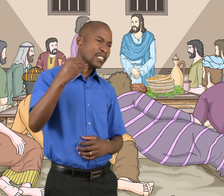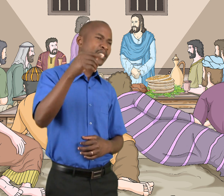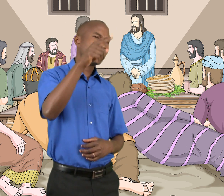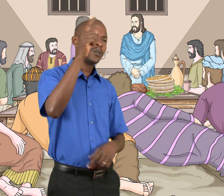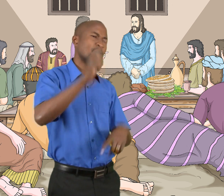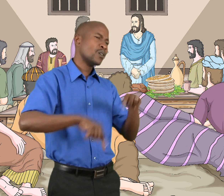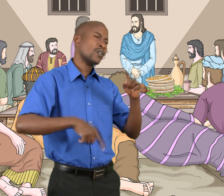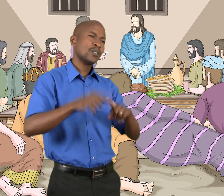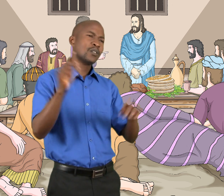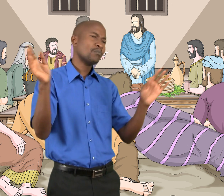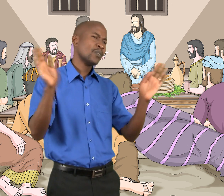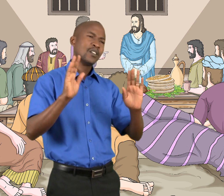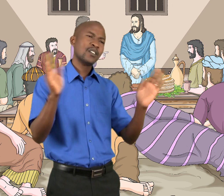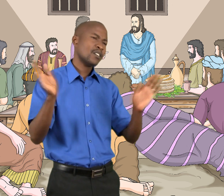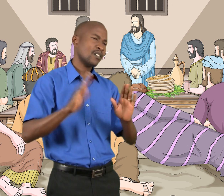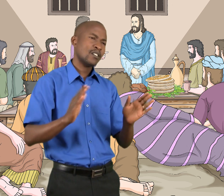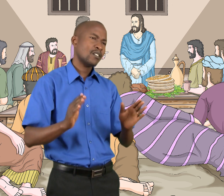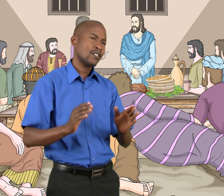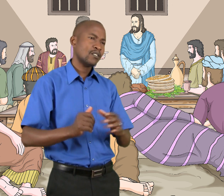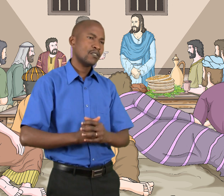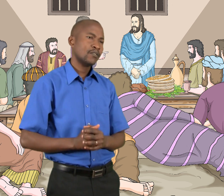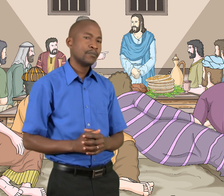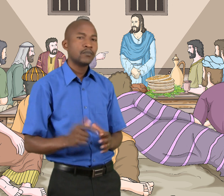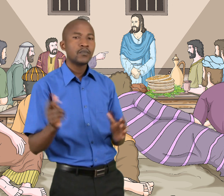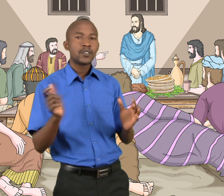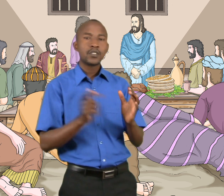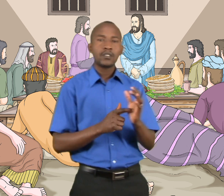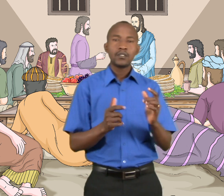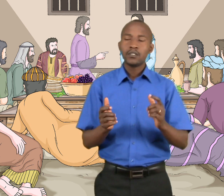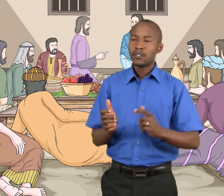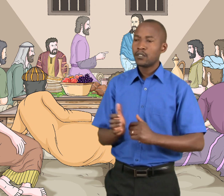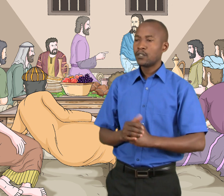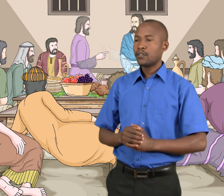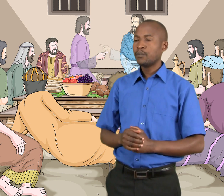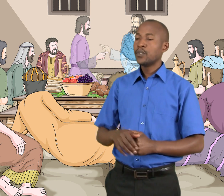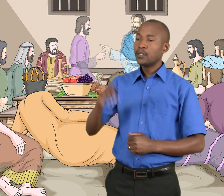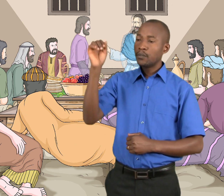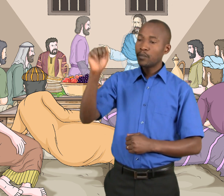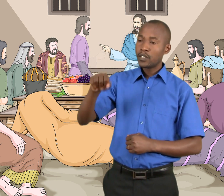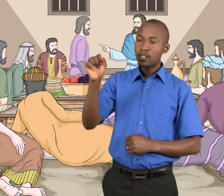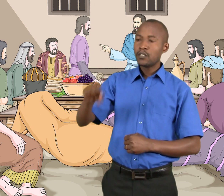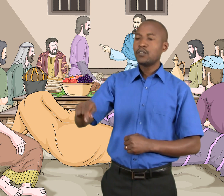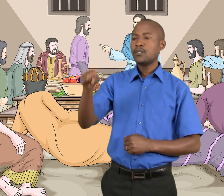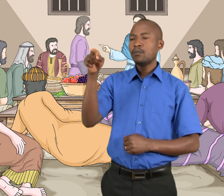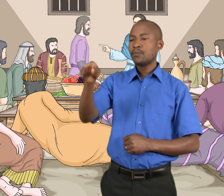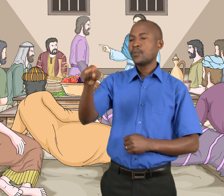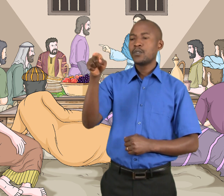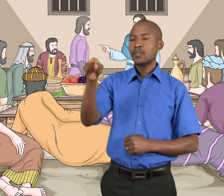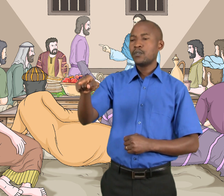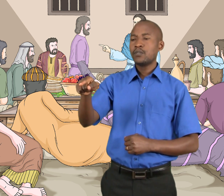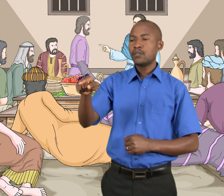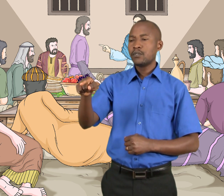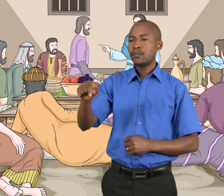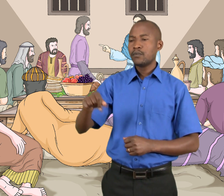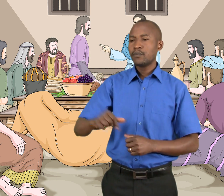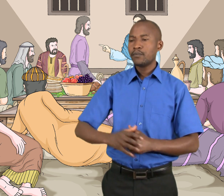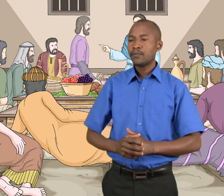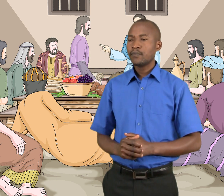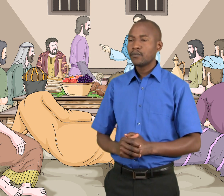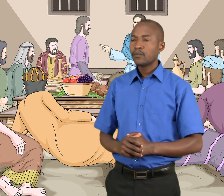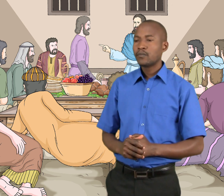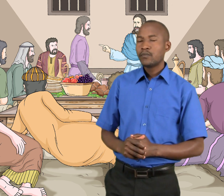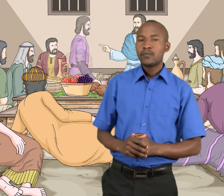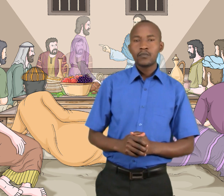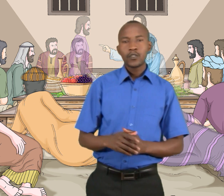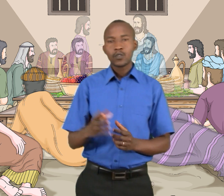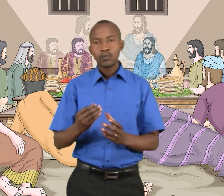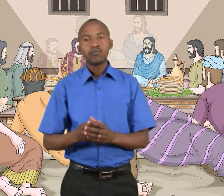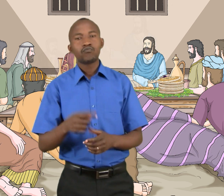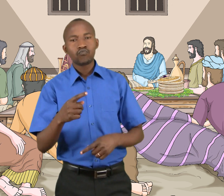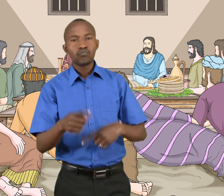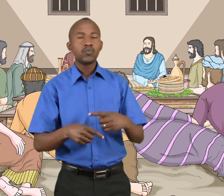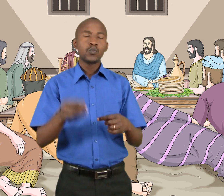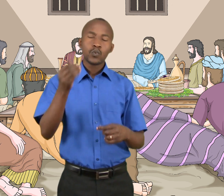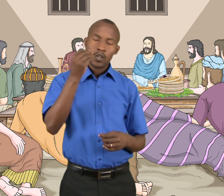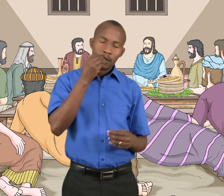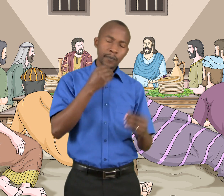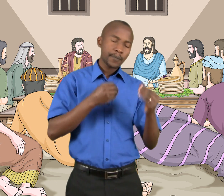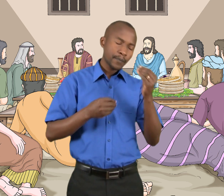Jesus answered, “You have said it yourself.”